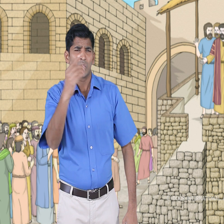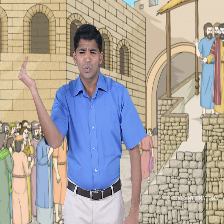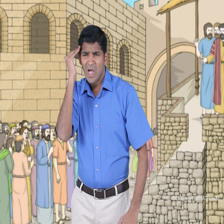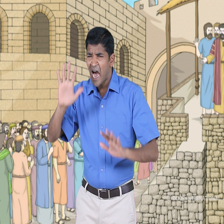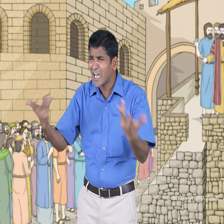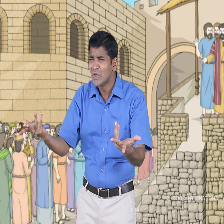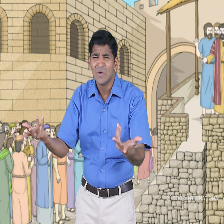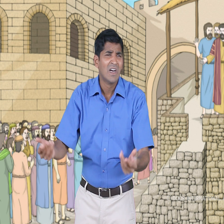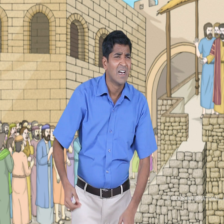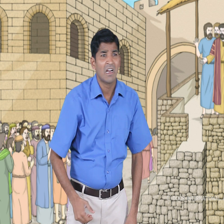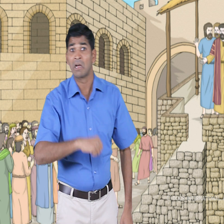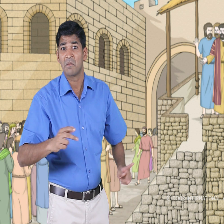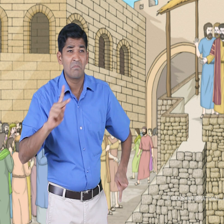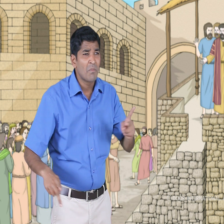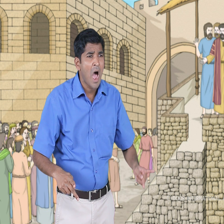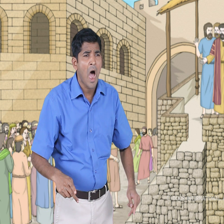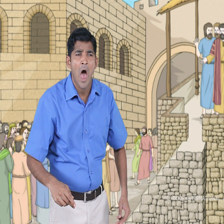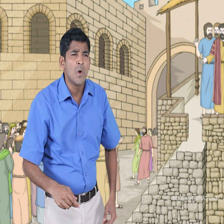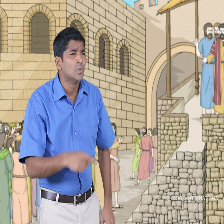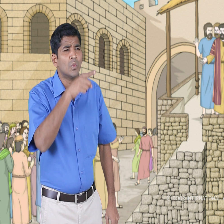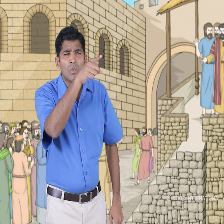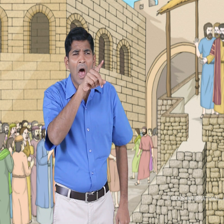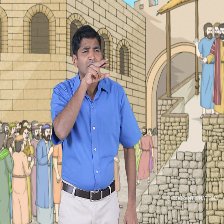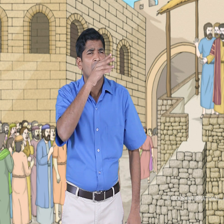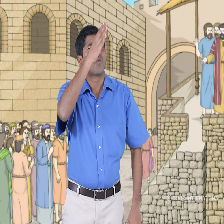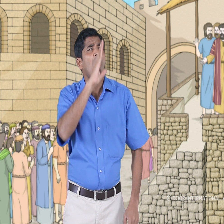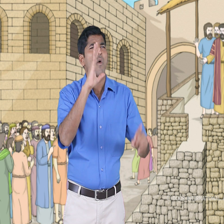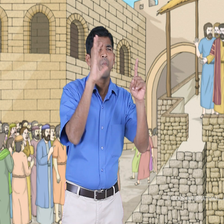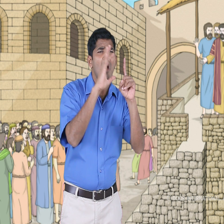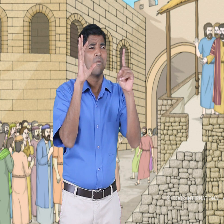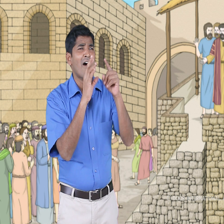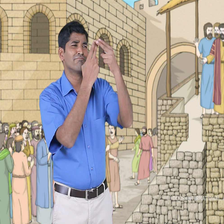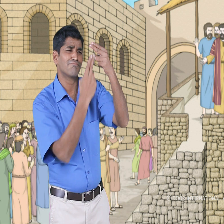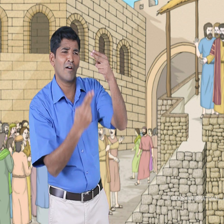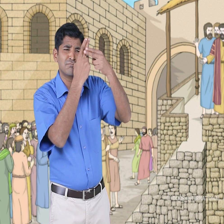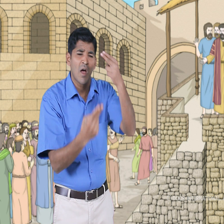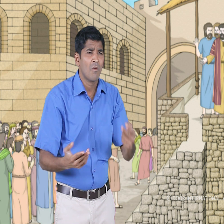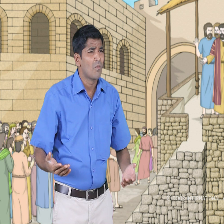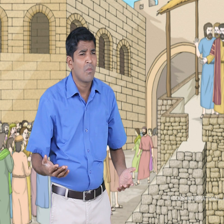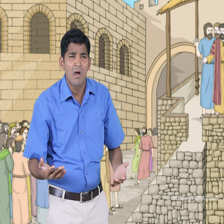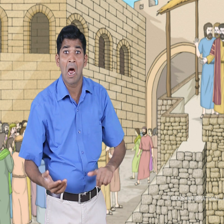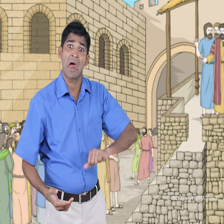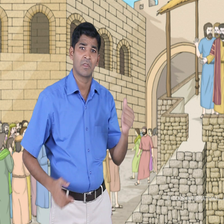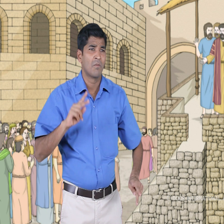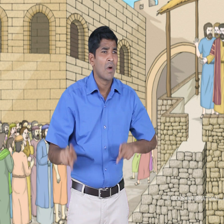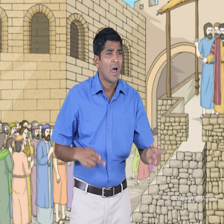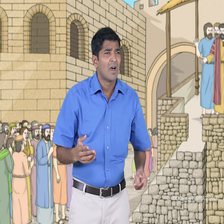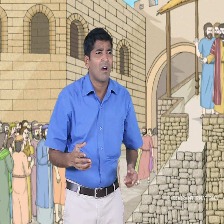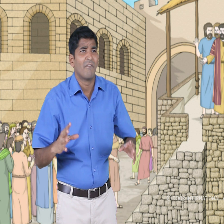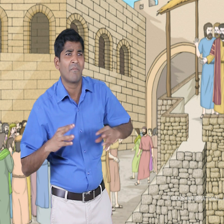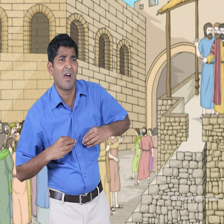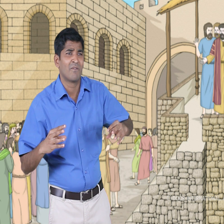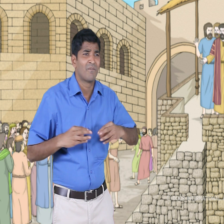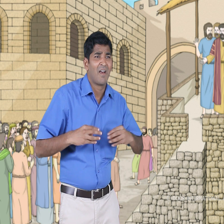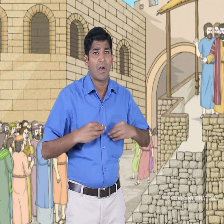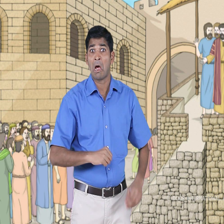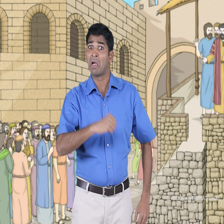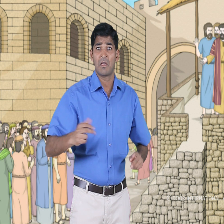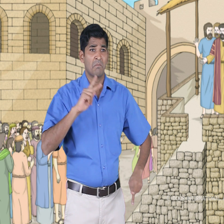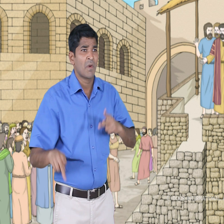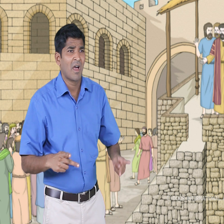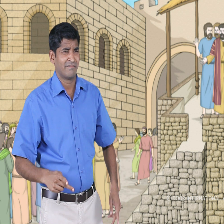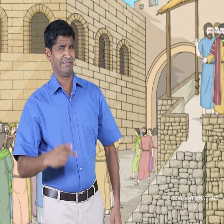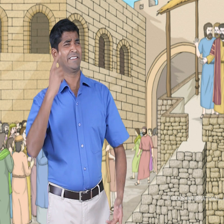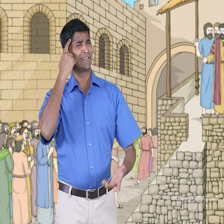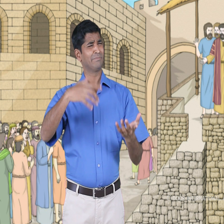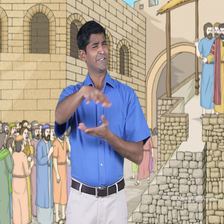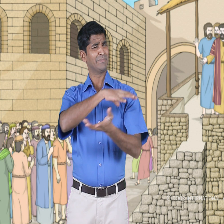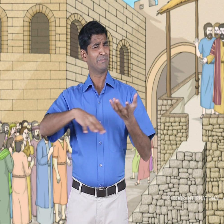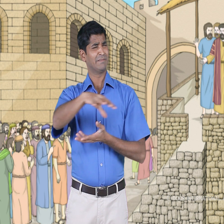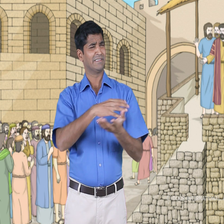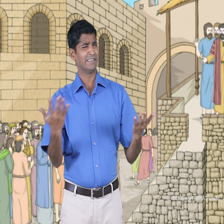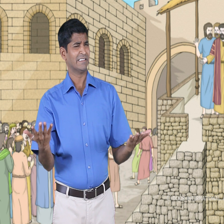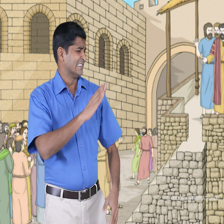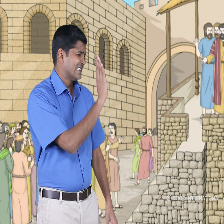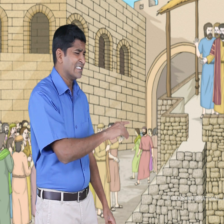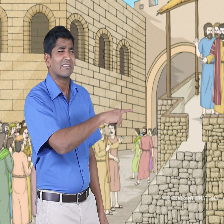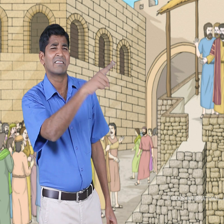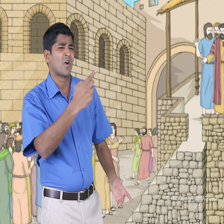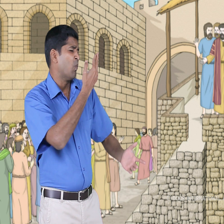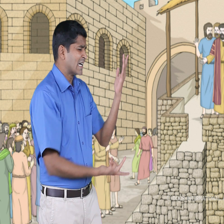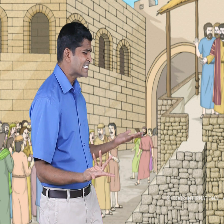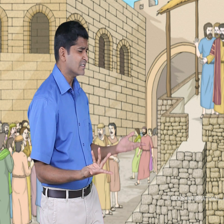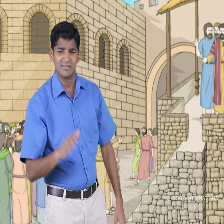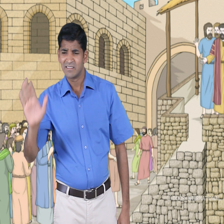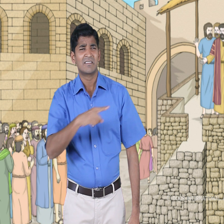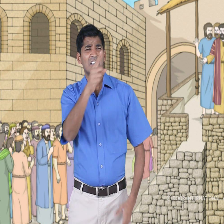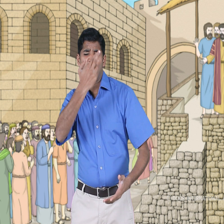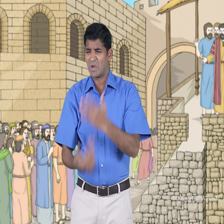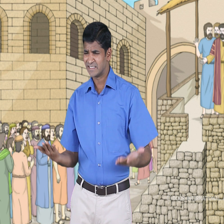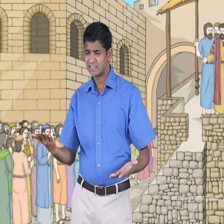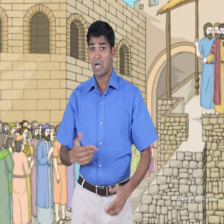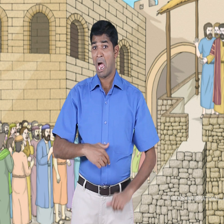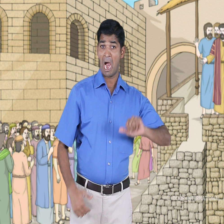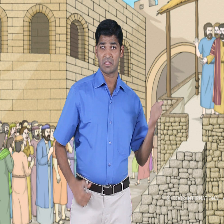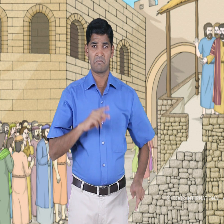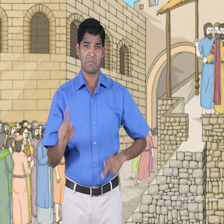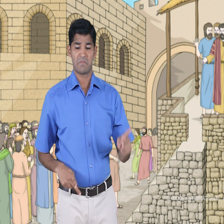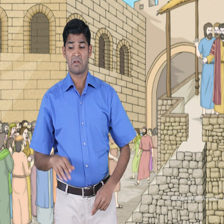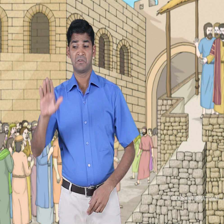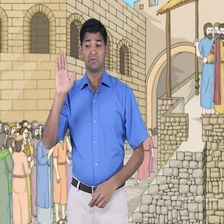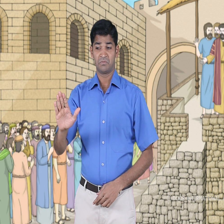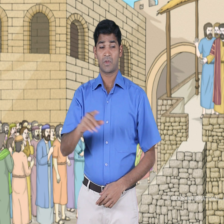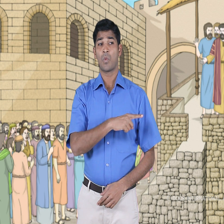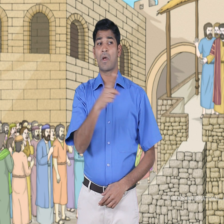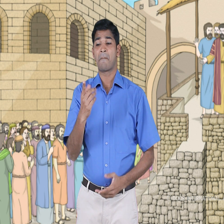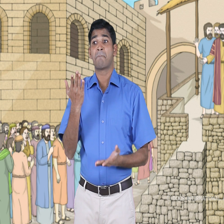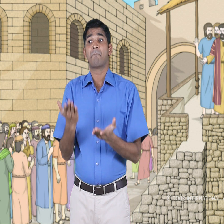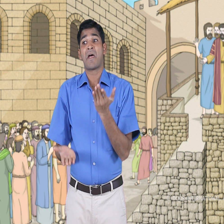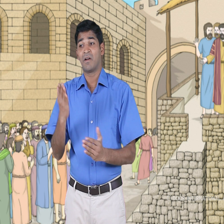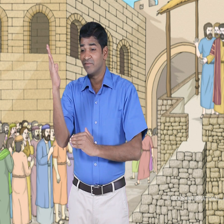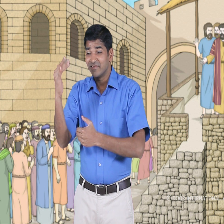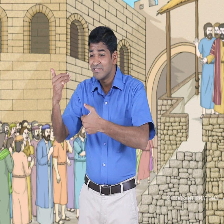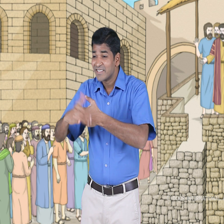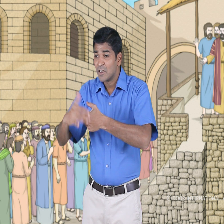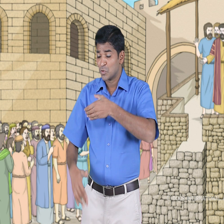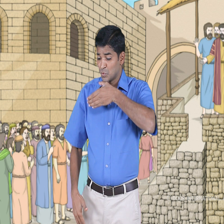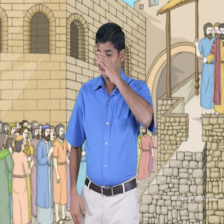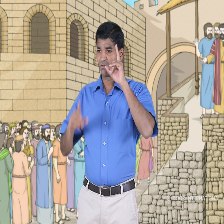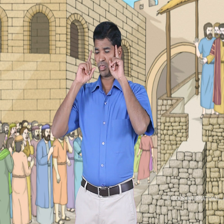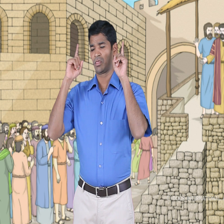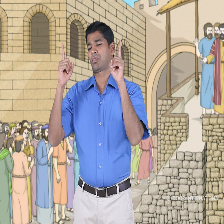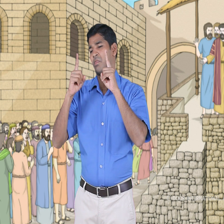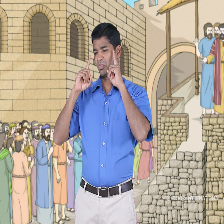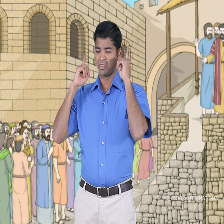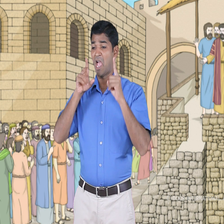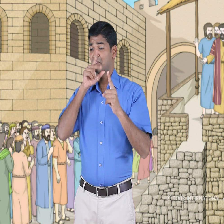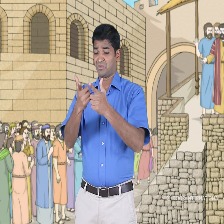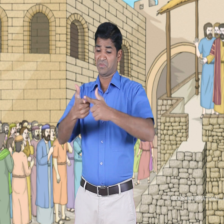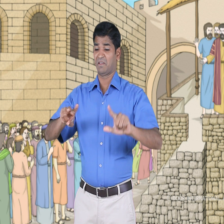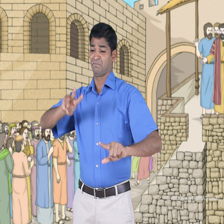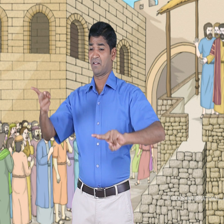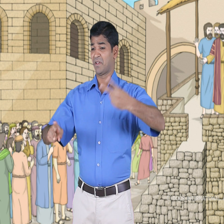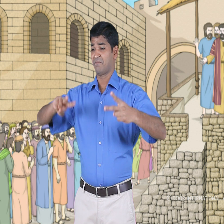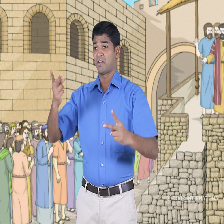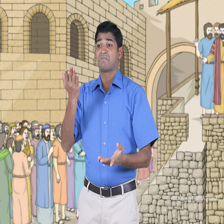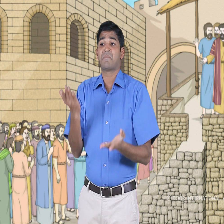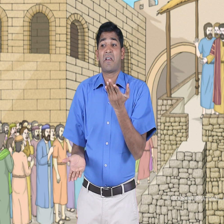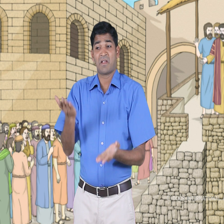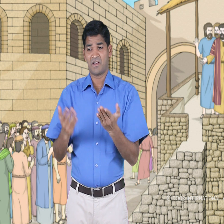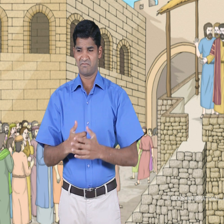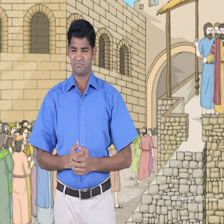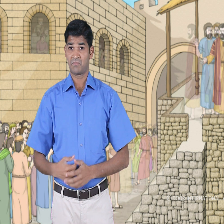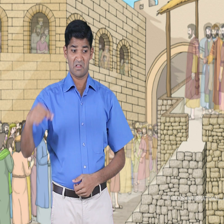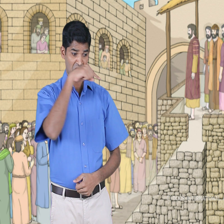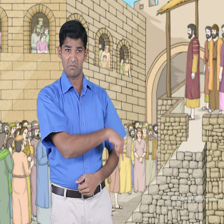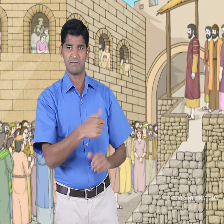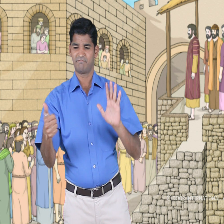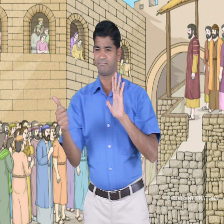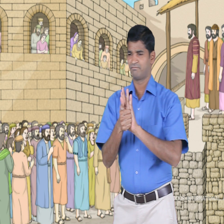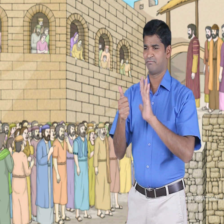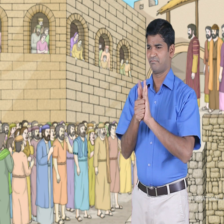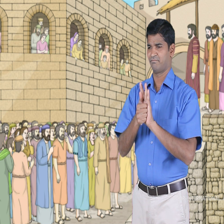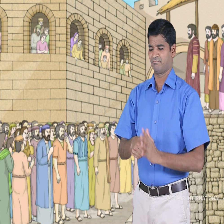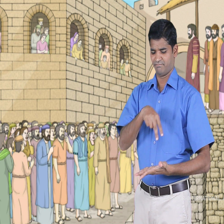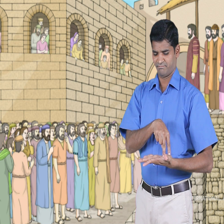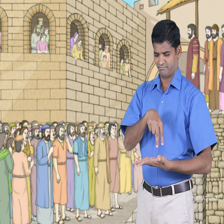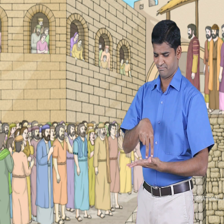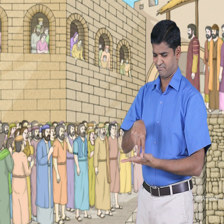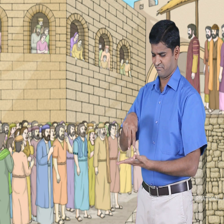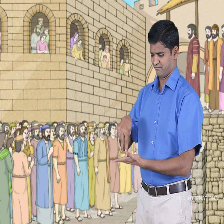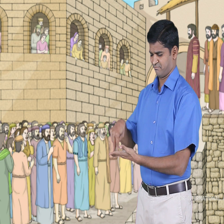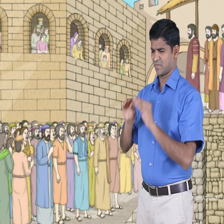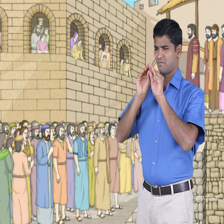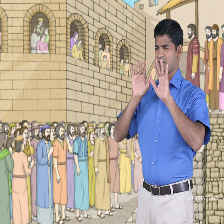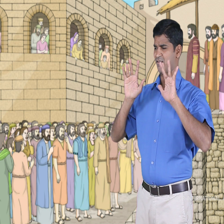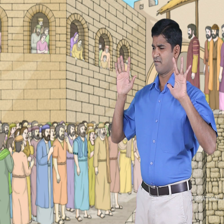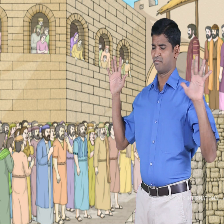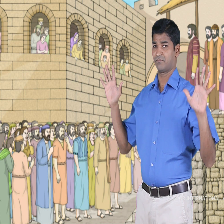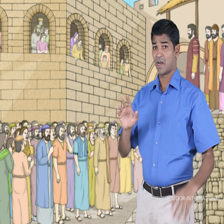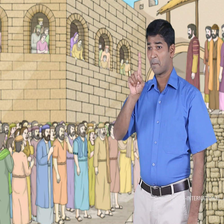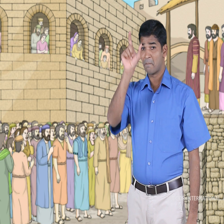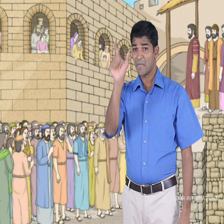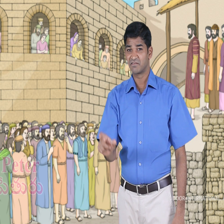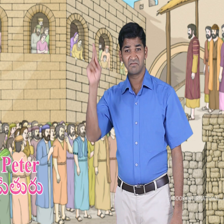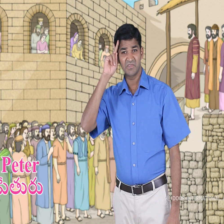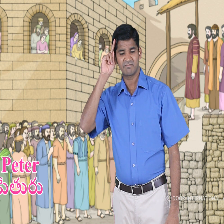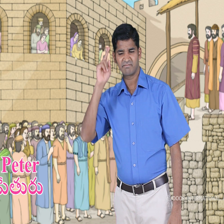residents of Mesopotamia, Judea and Cappadocia, Pontus and Asia, Phrygia and Pamphylia, Egypt and the parts of Libya near Cyrene; visitors from Rome, both Jews and converts to Judaism; Cretans and Arabs—we hear them declaring the wonders of God in our own tongues!”